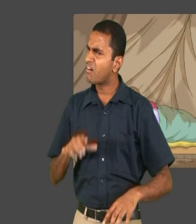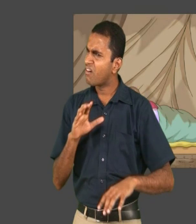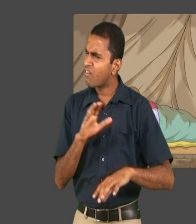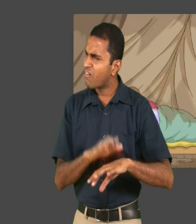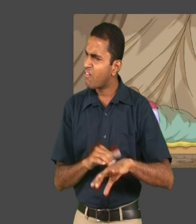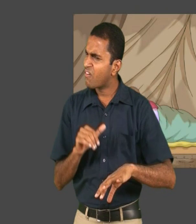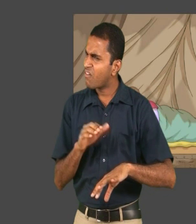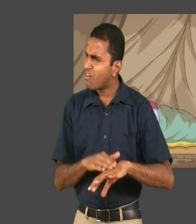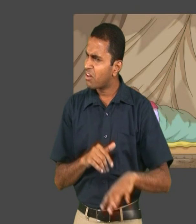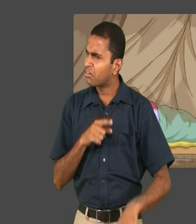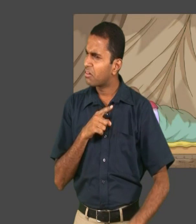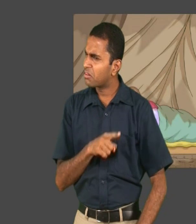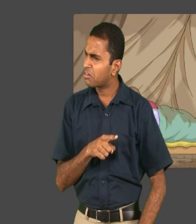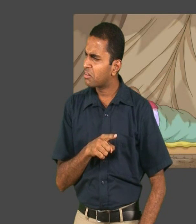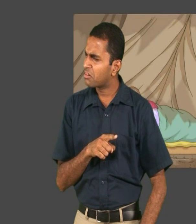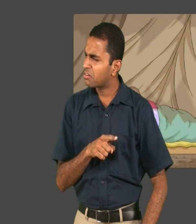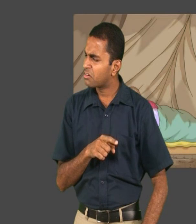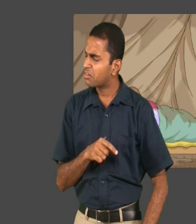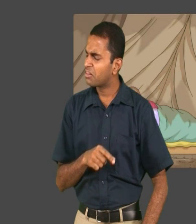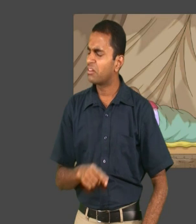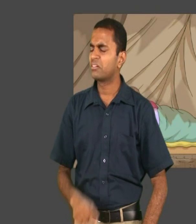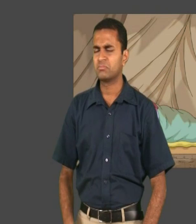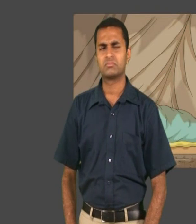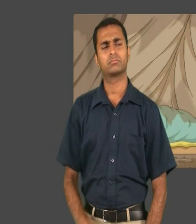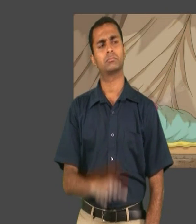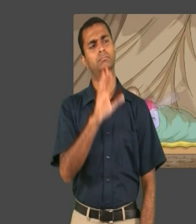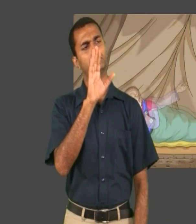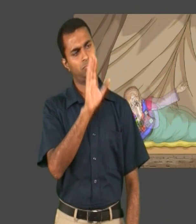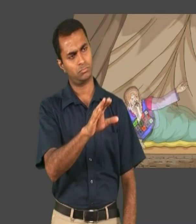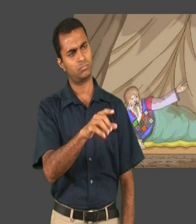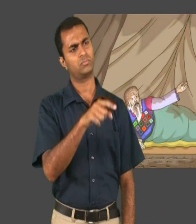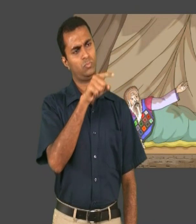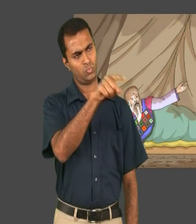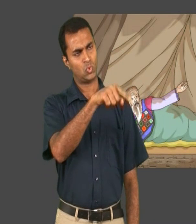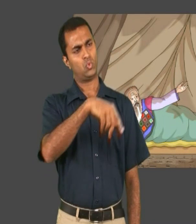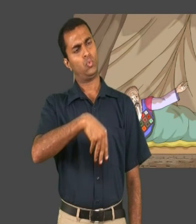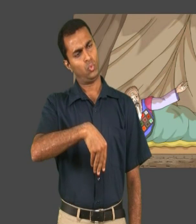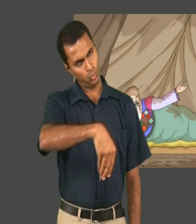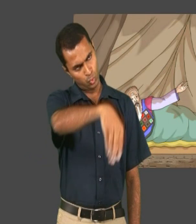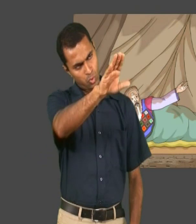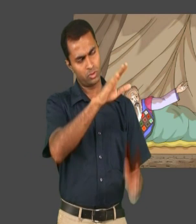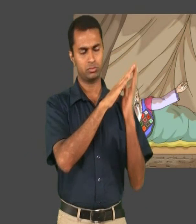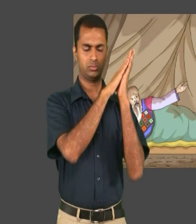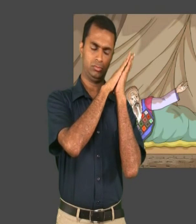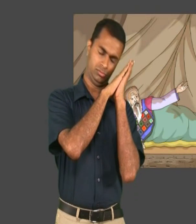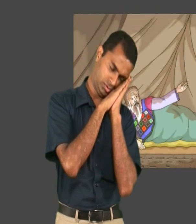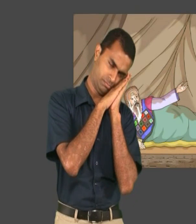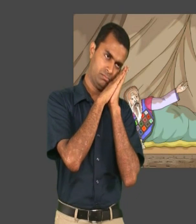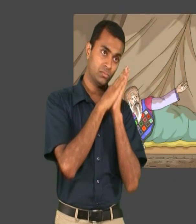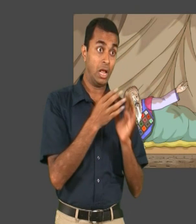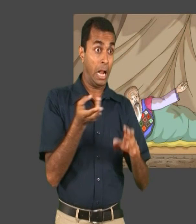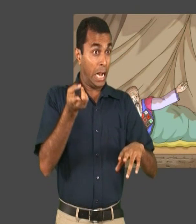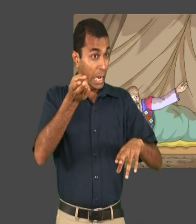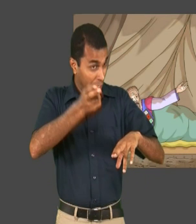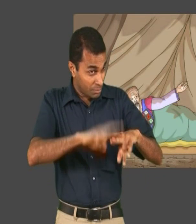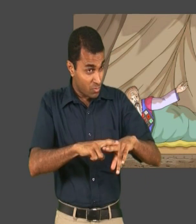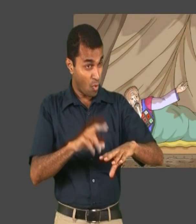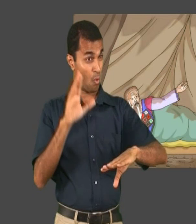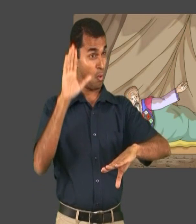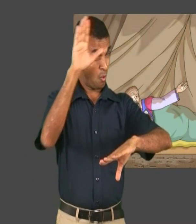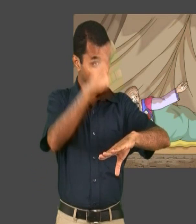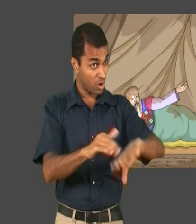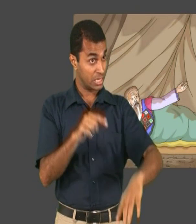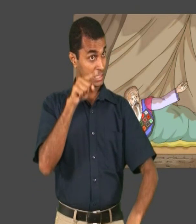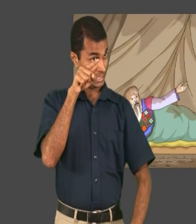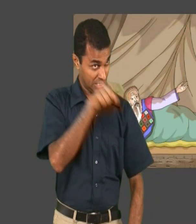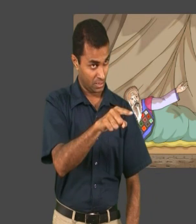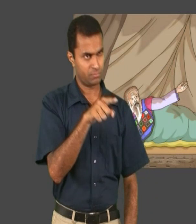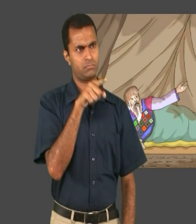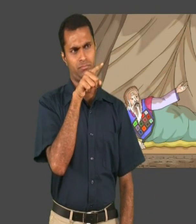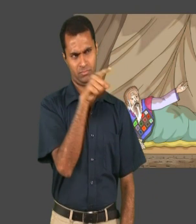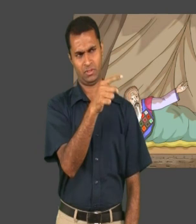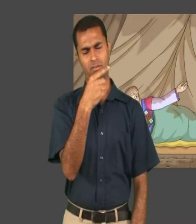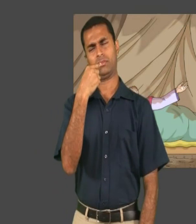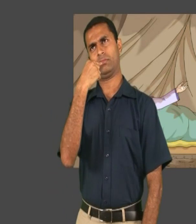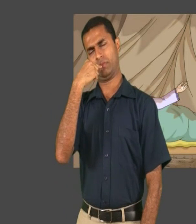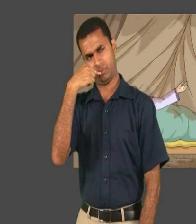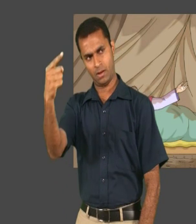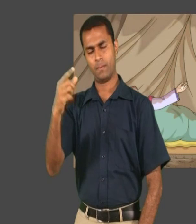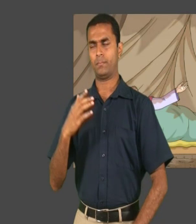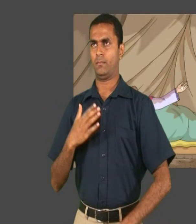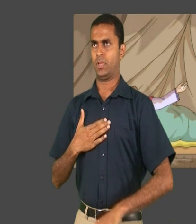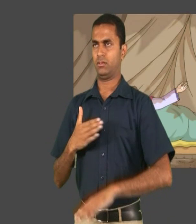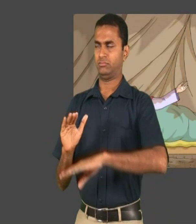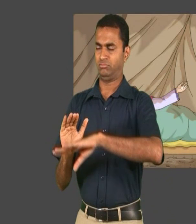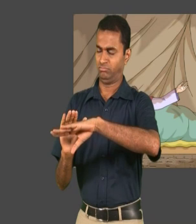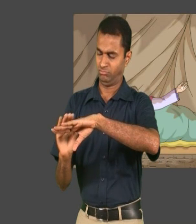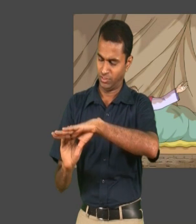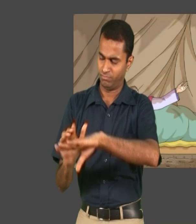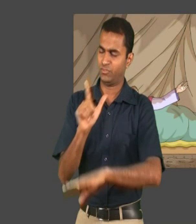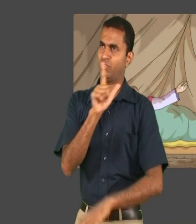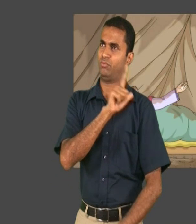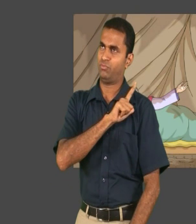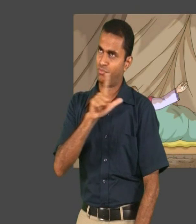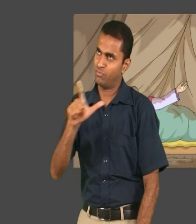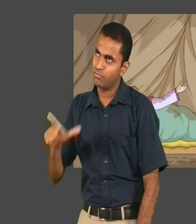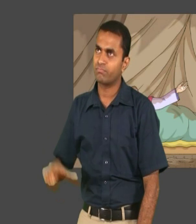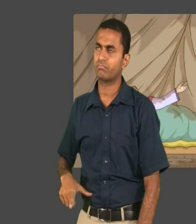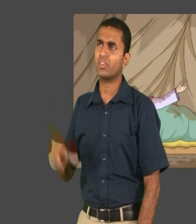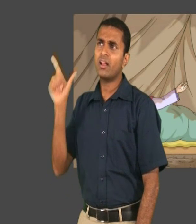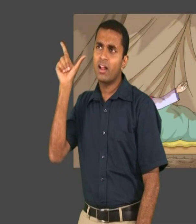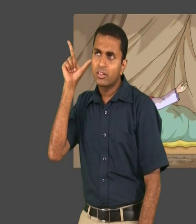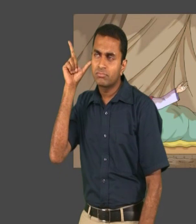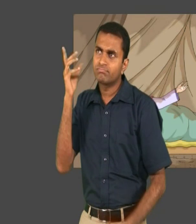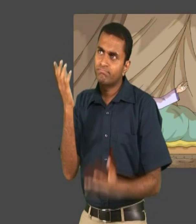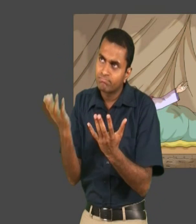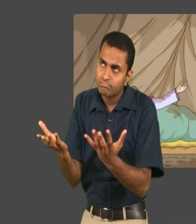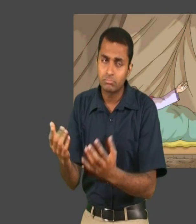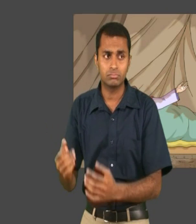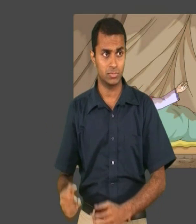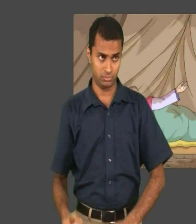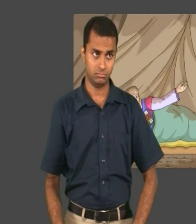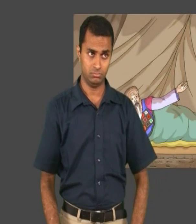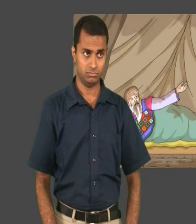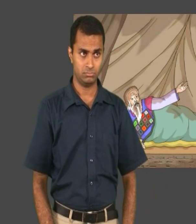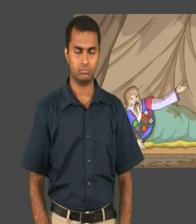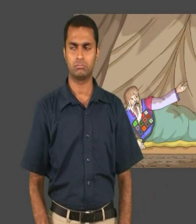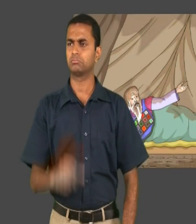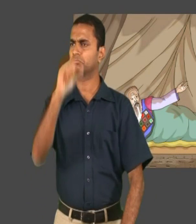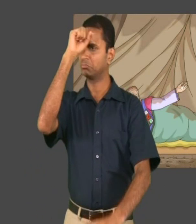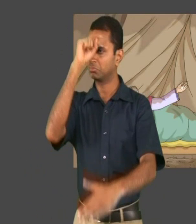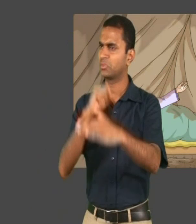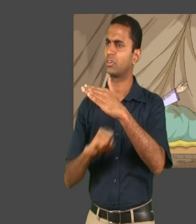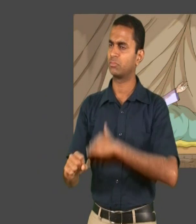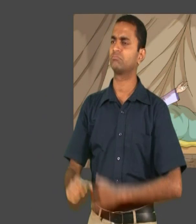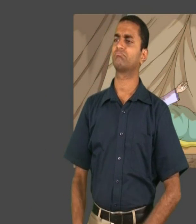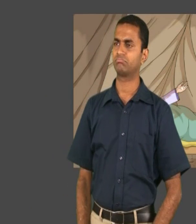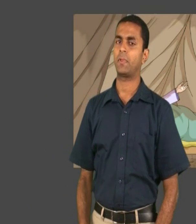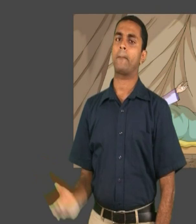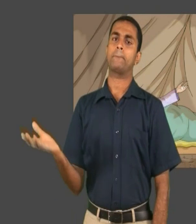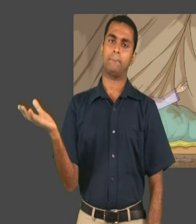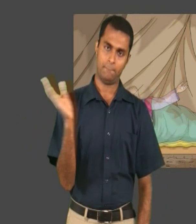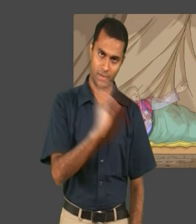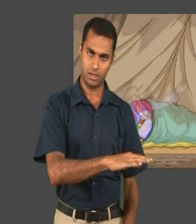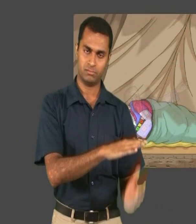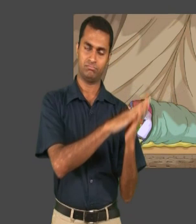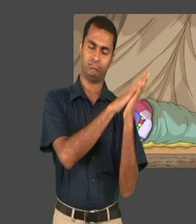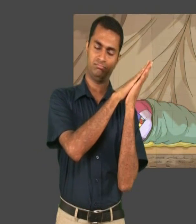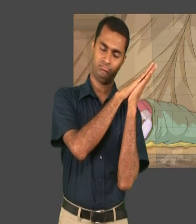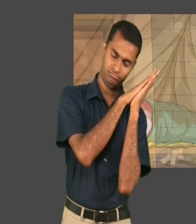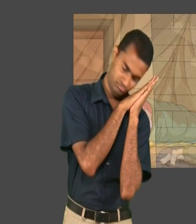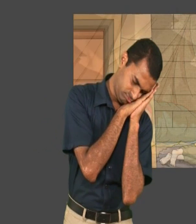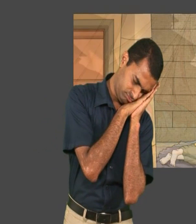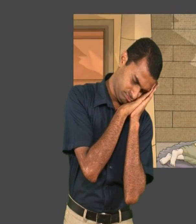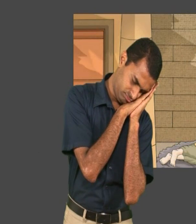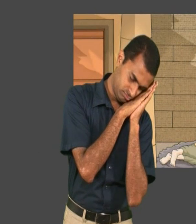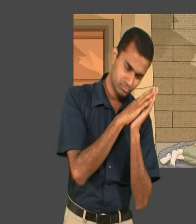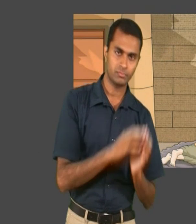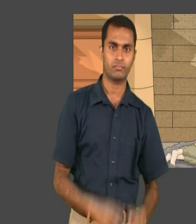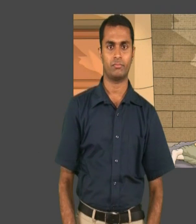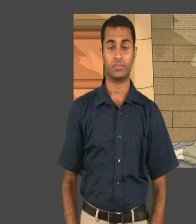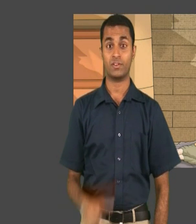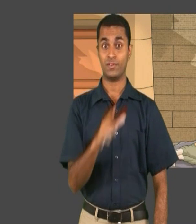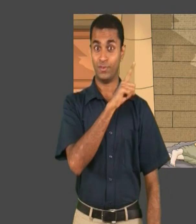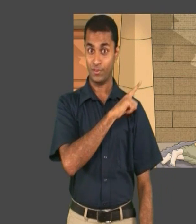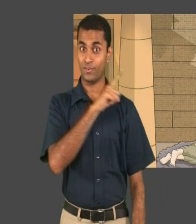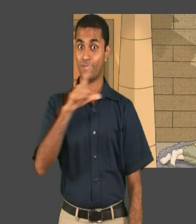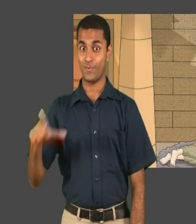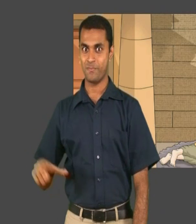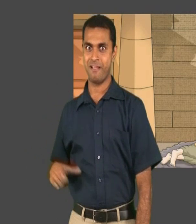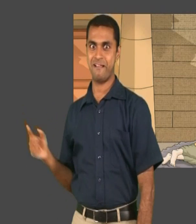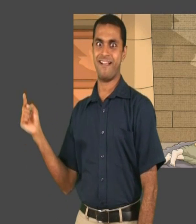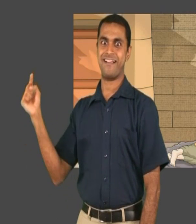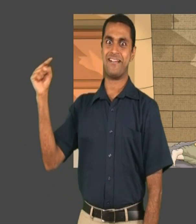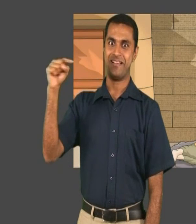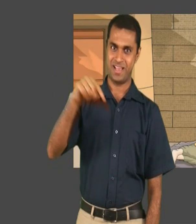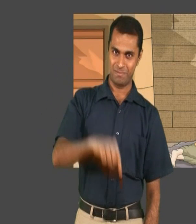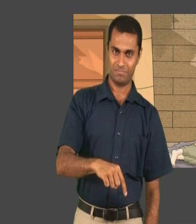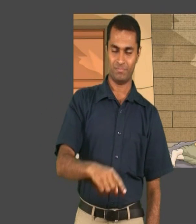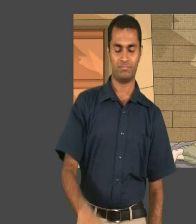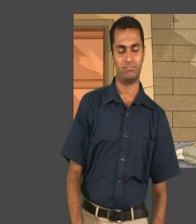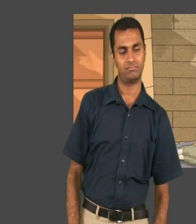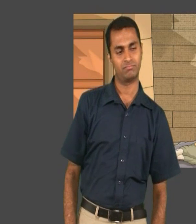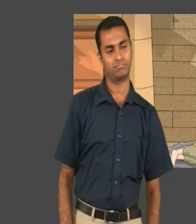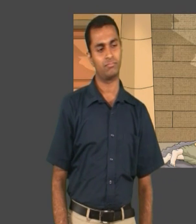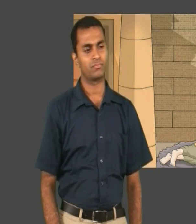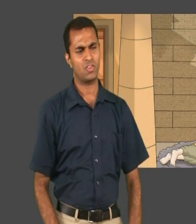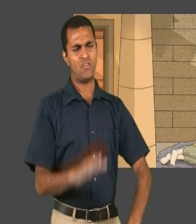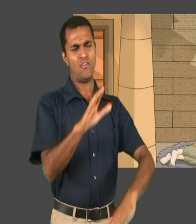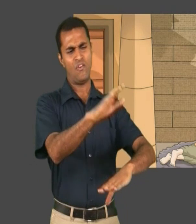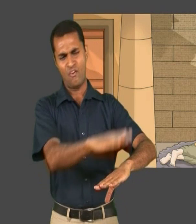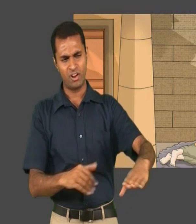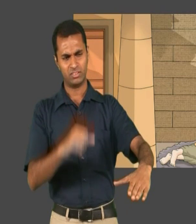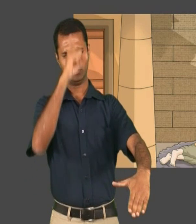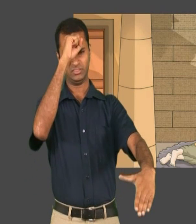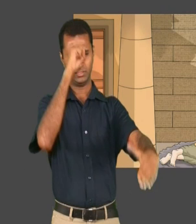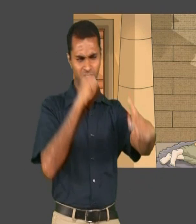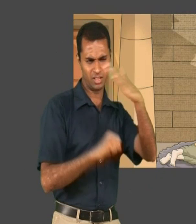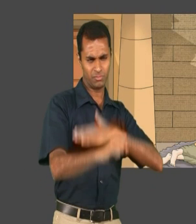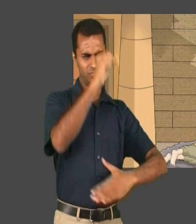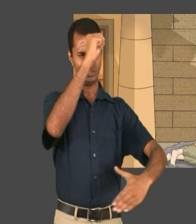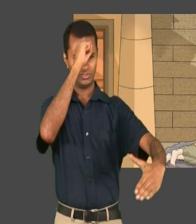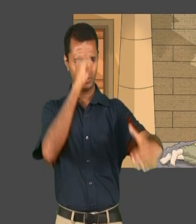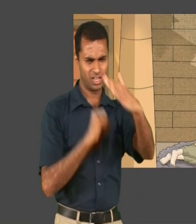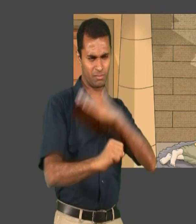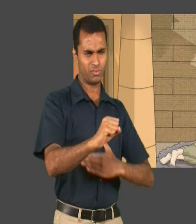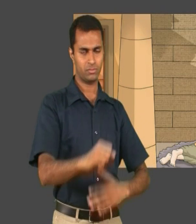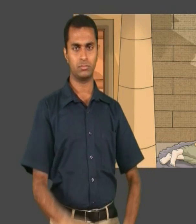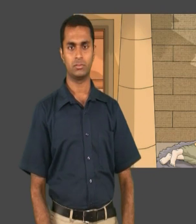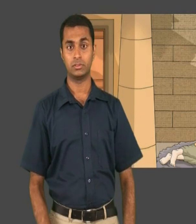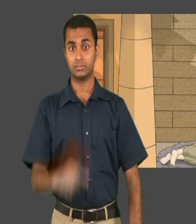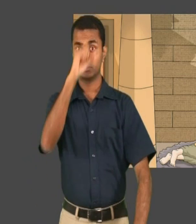“Go and lie down,” he said to Samuel, “and if He calls you, say, ‘Speak, LORD, for Your servant is listening.’” So Samuel went and lay down in his place.